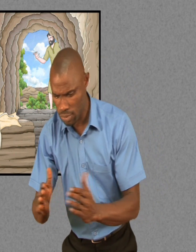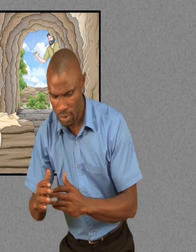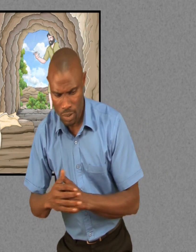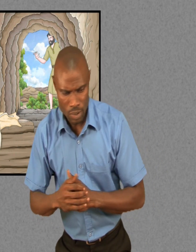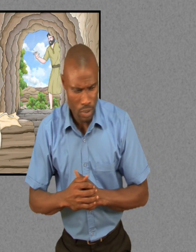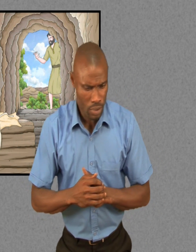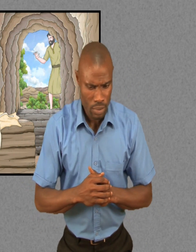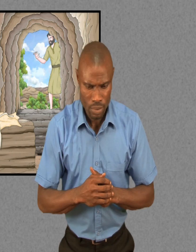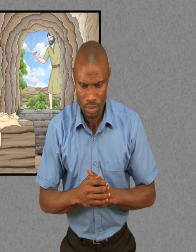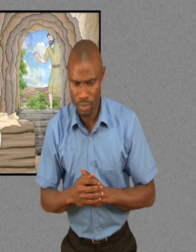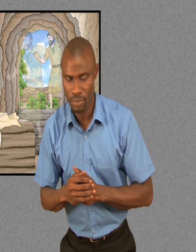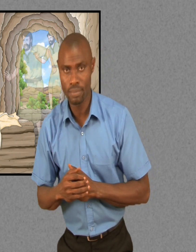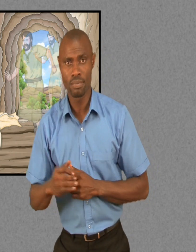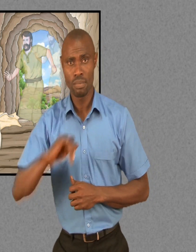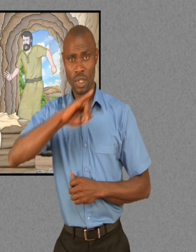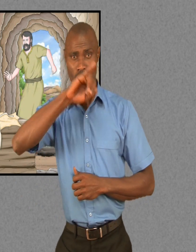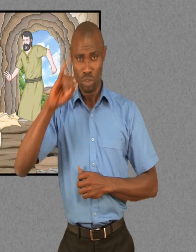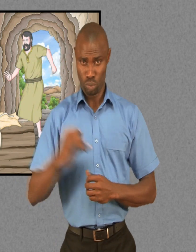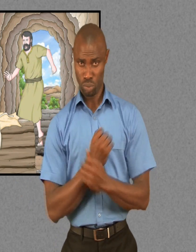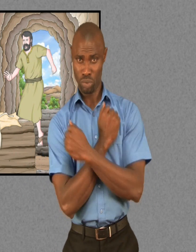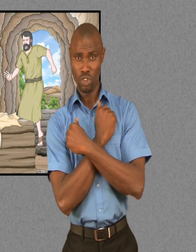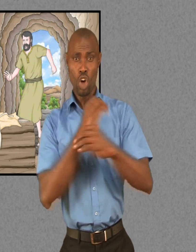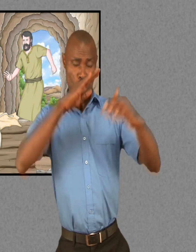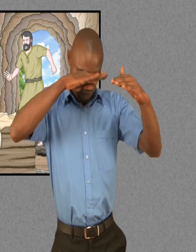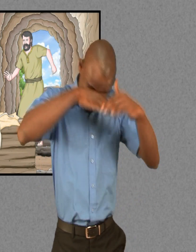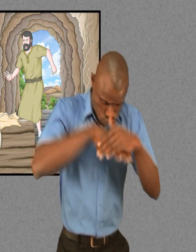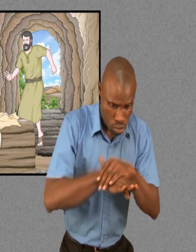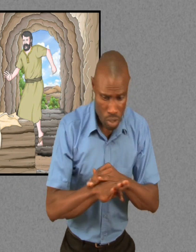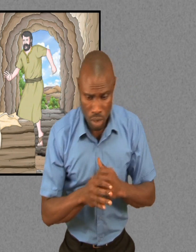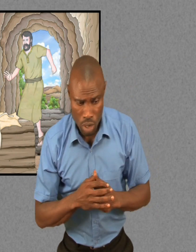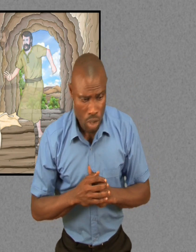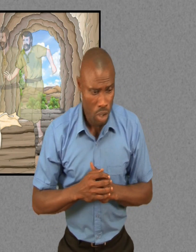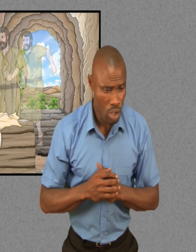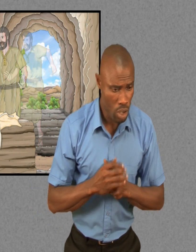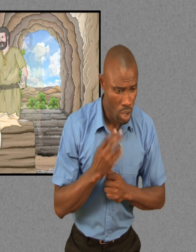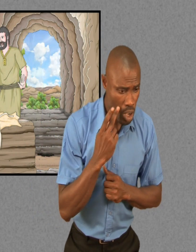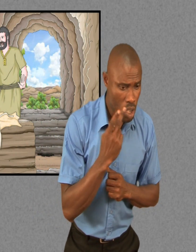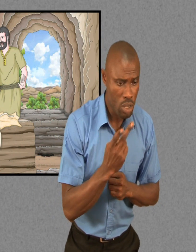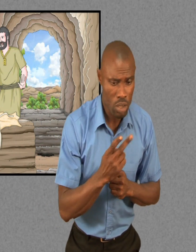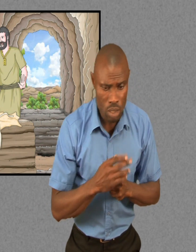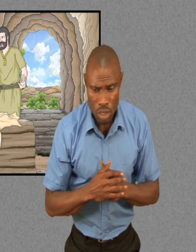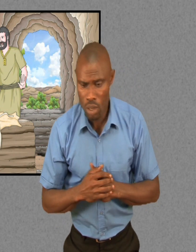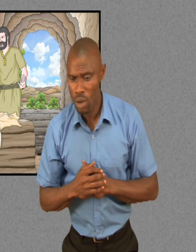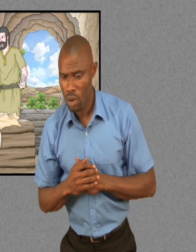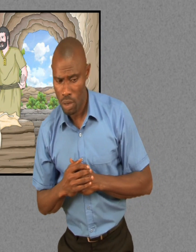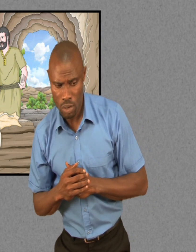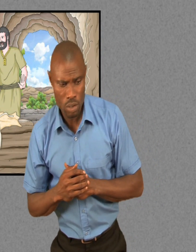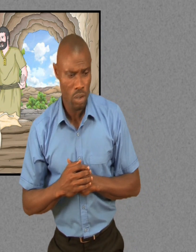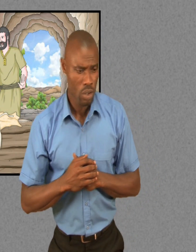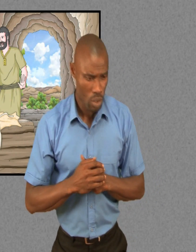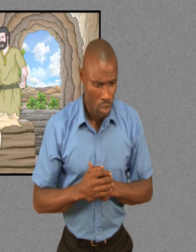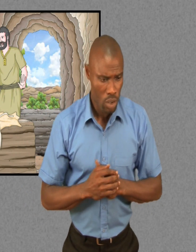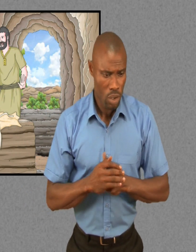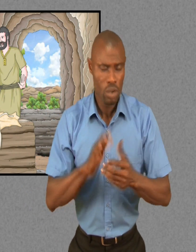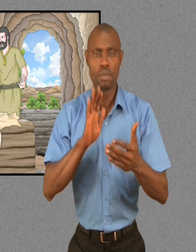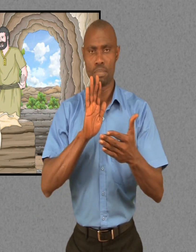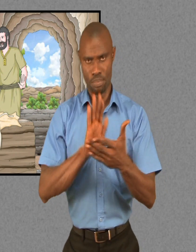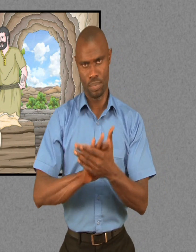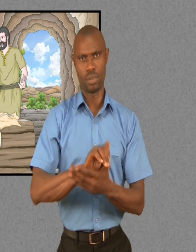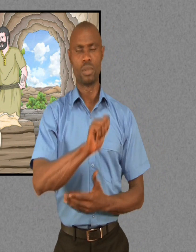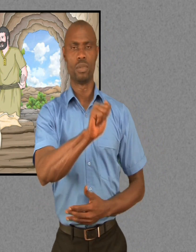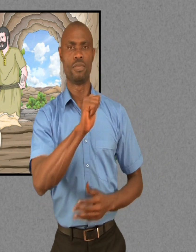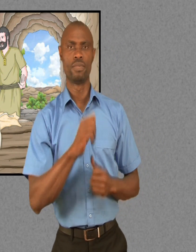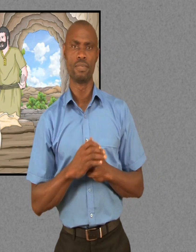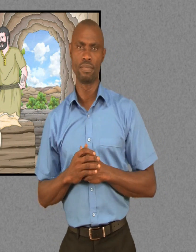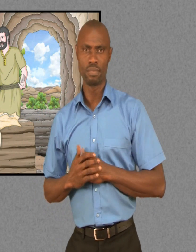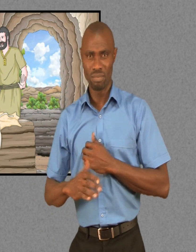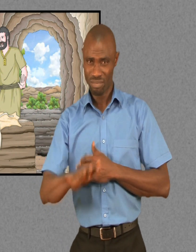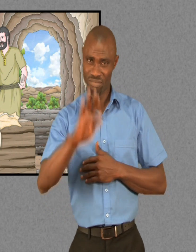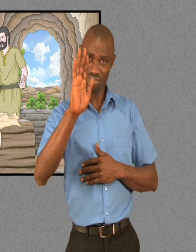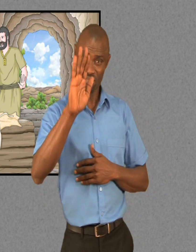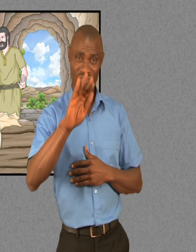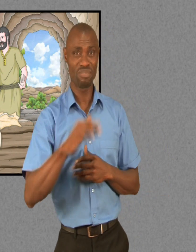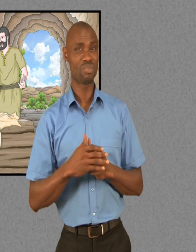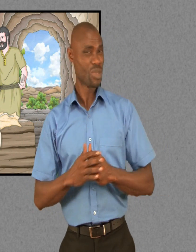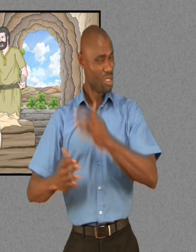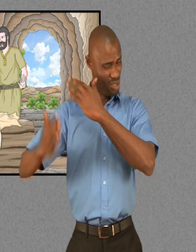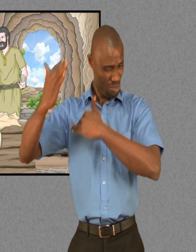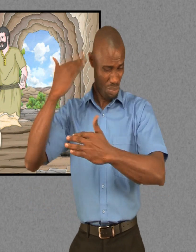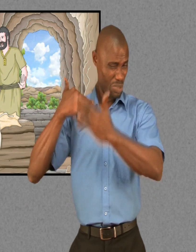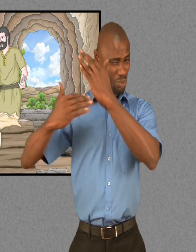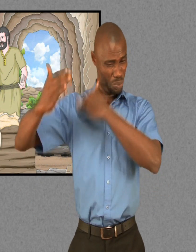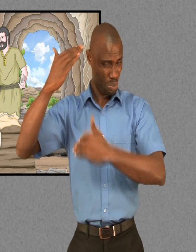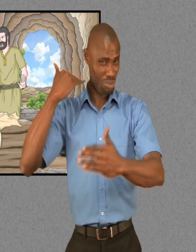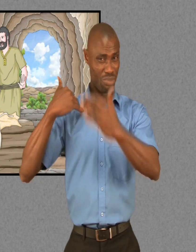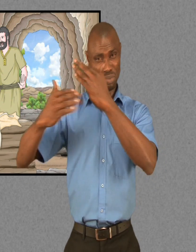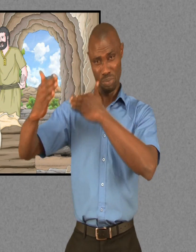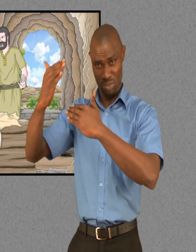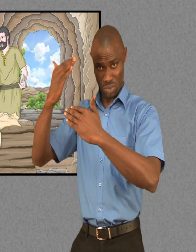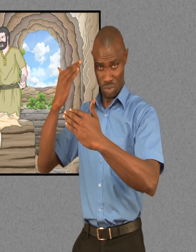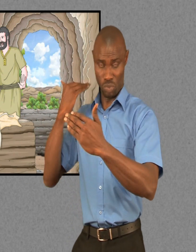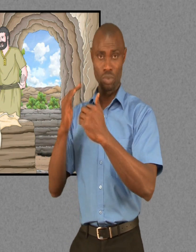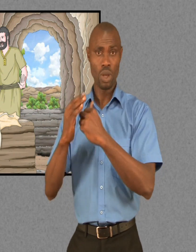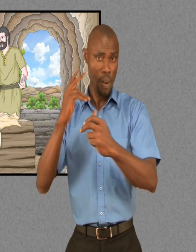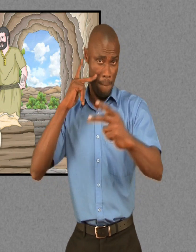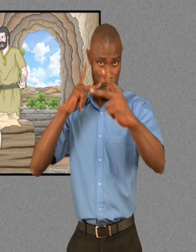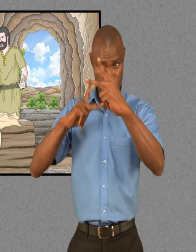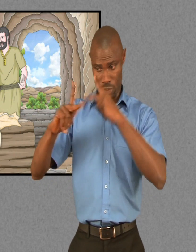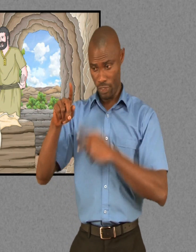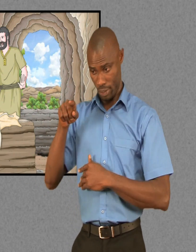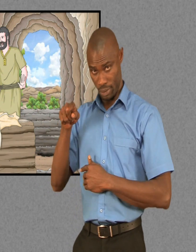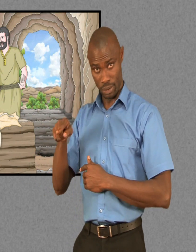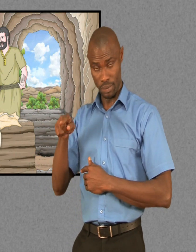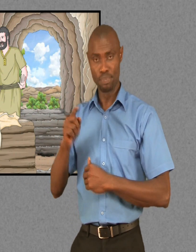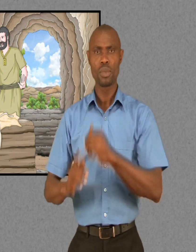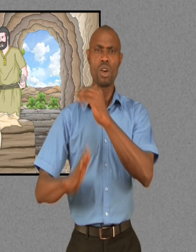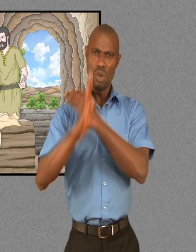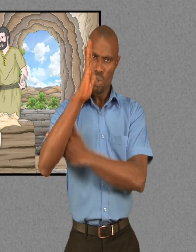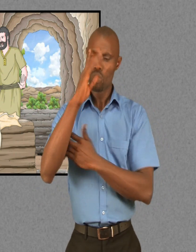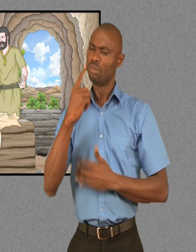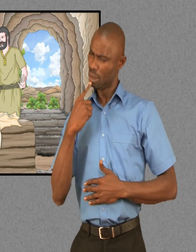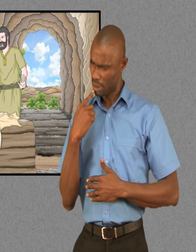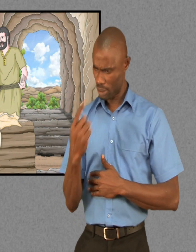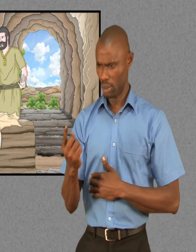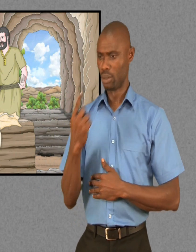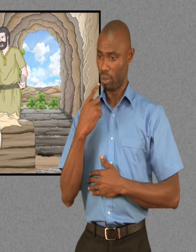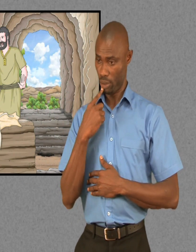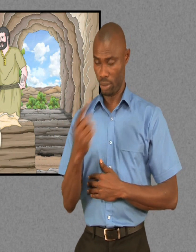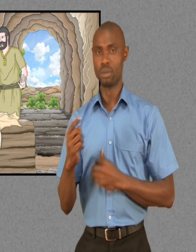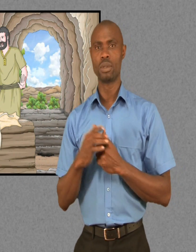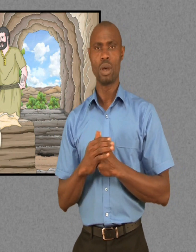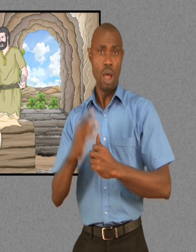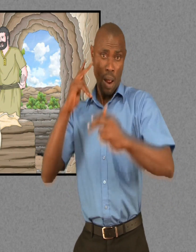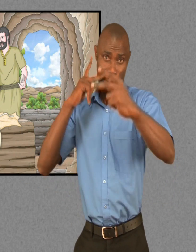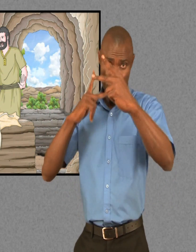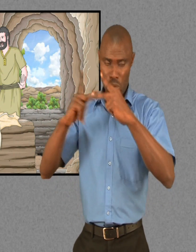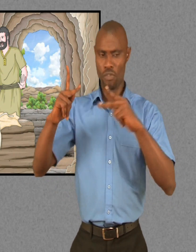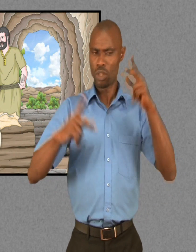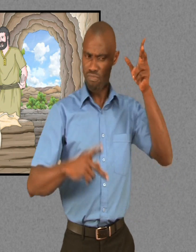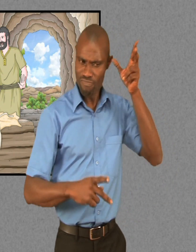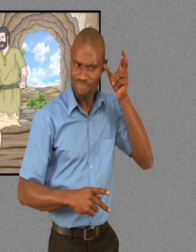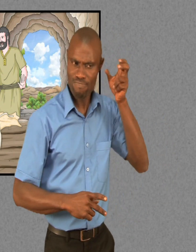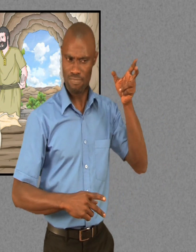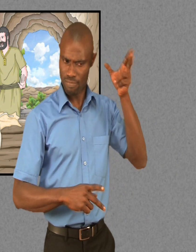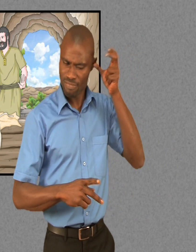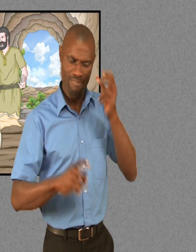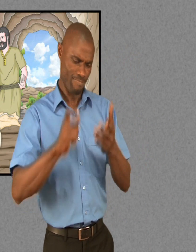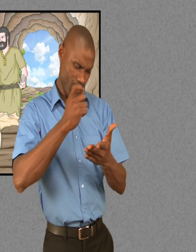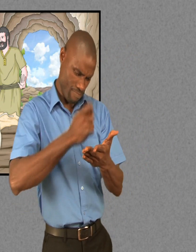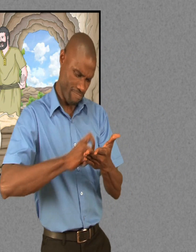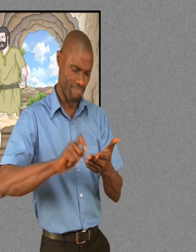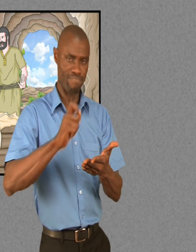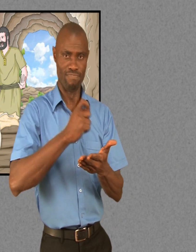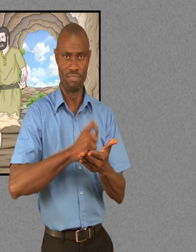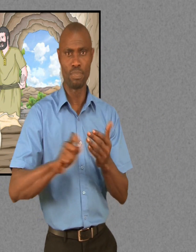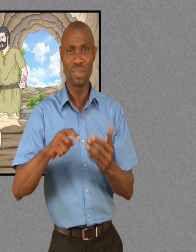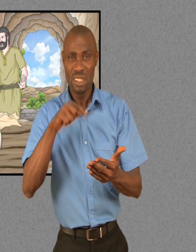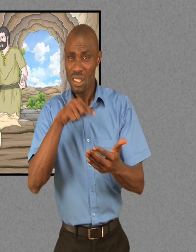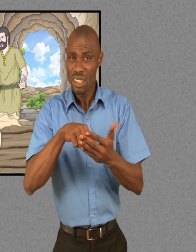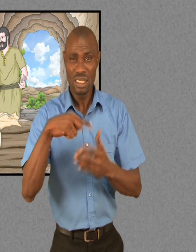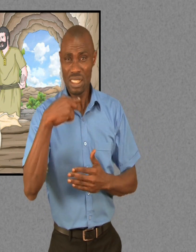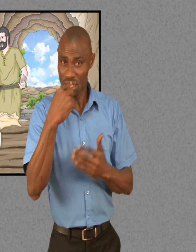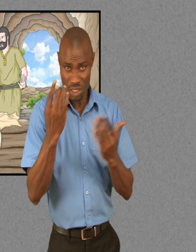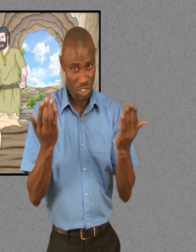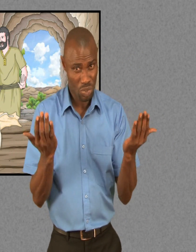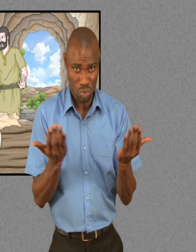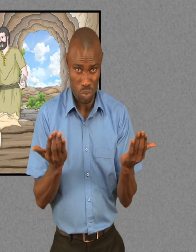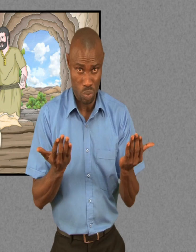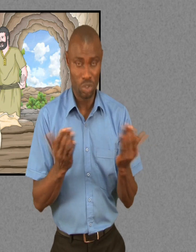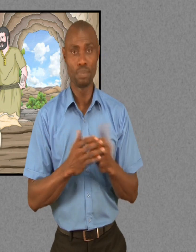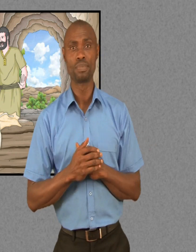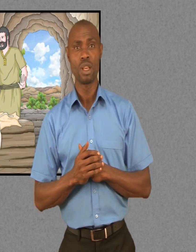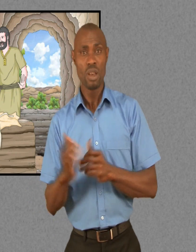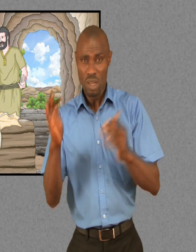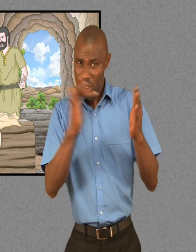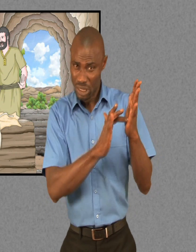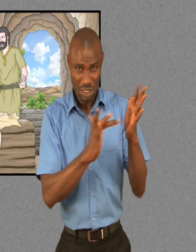Then the other disciple, who had reached the tomb first, also went in. And he saw and believed.